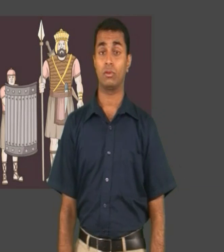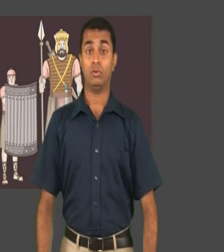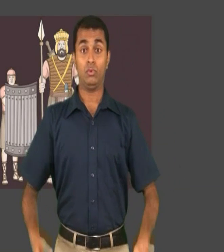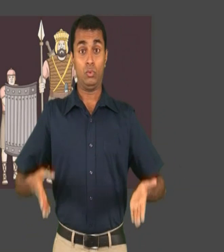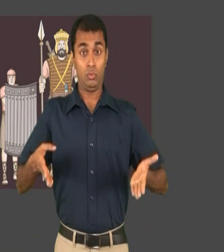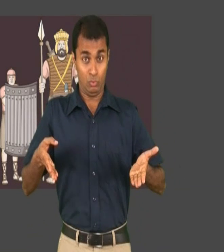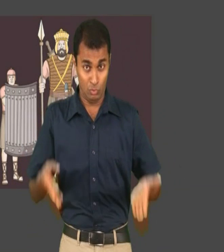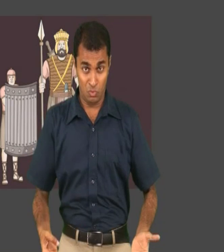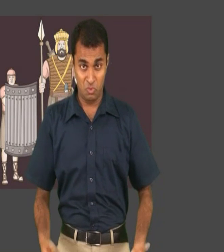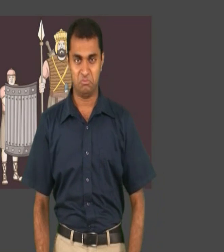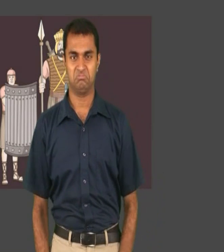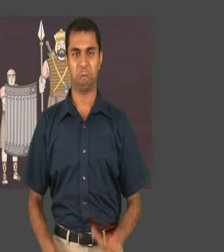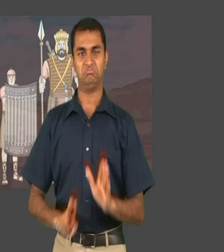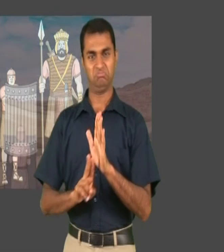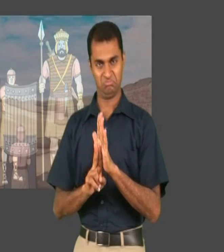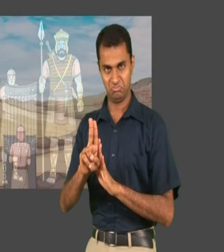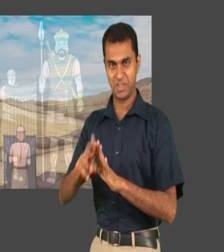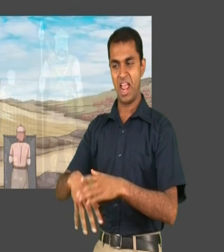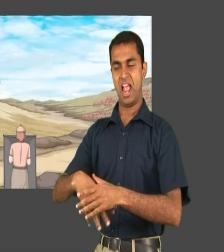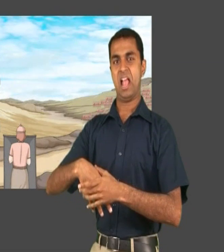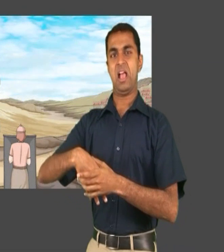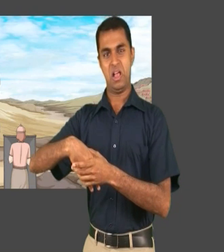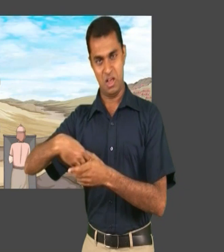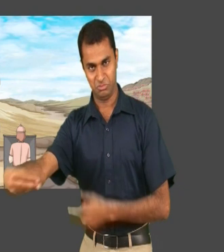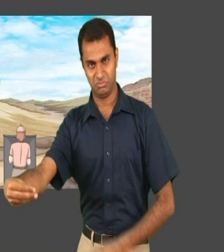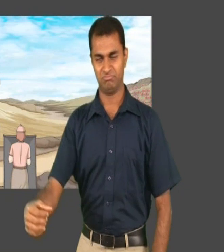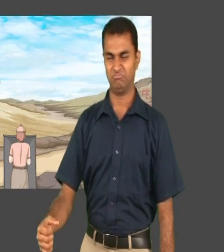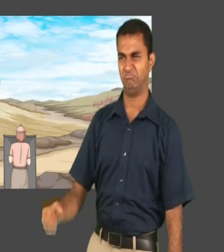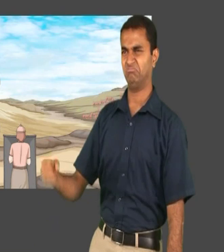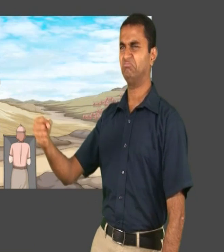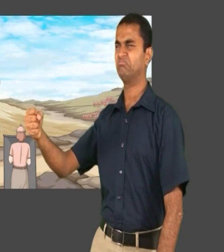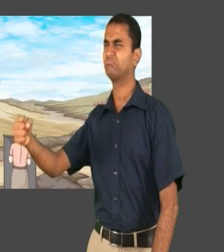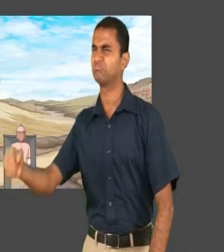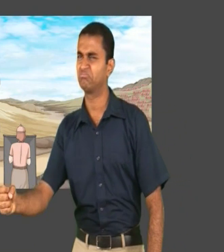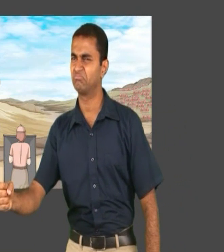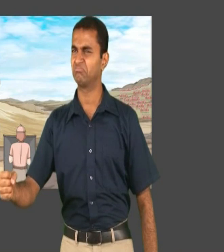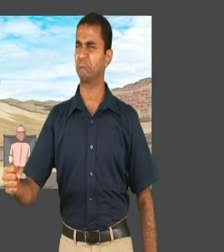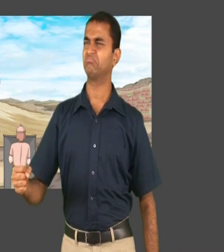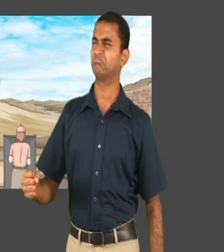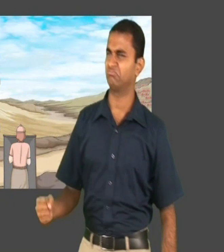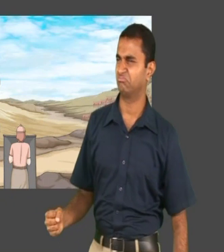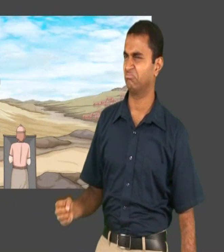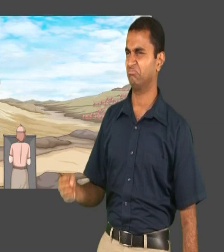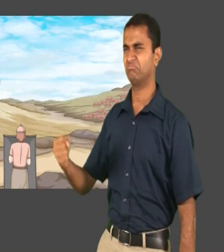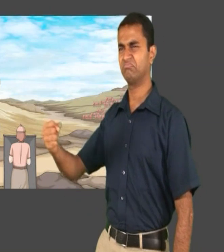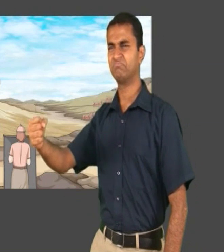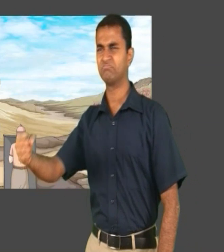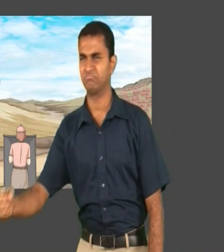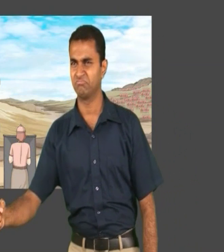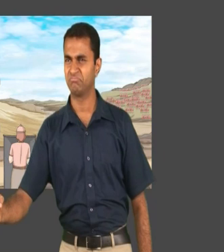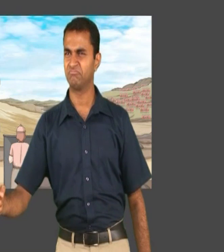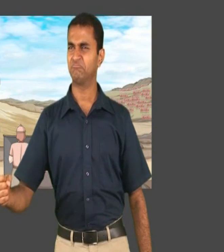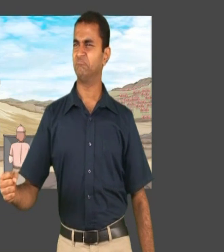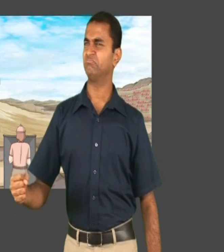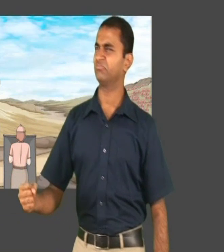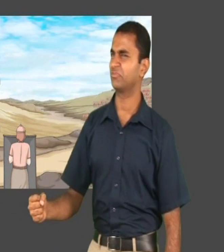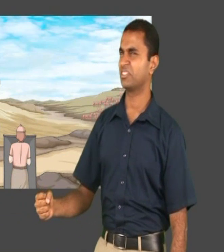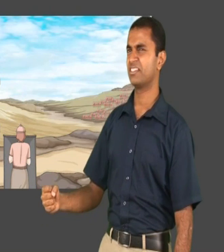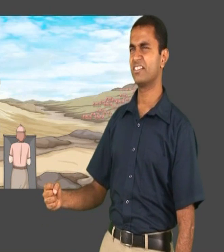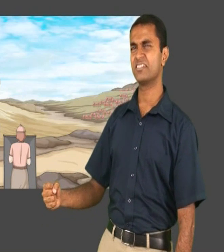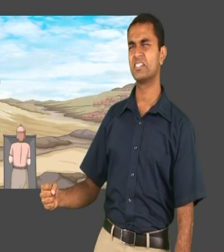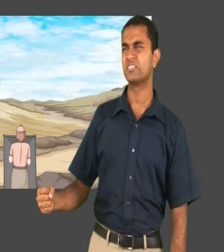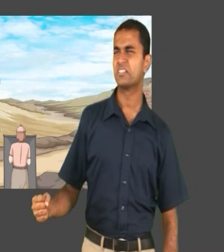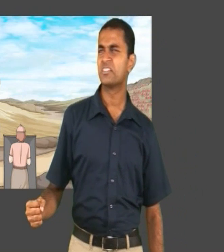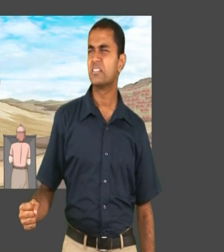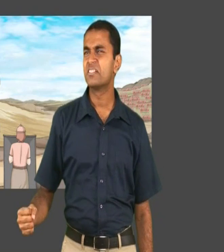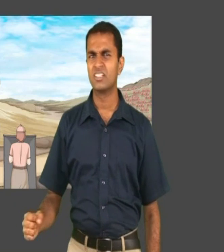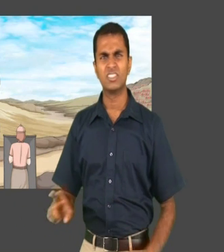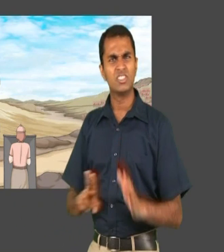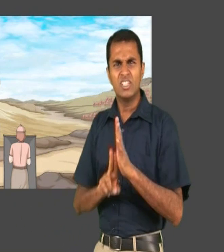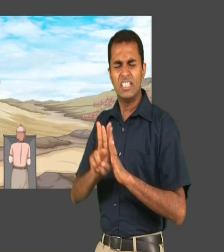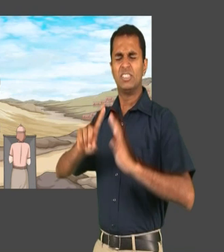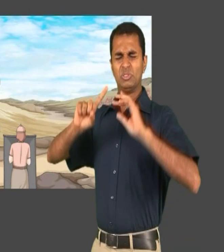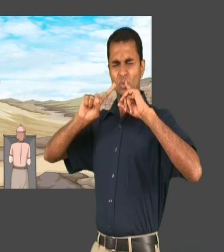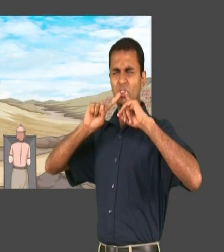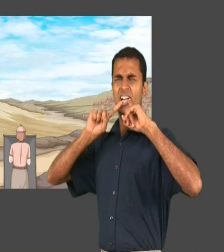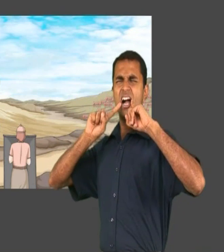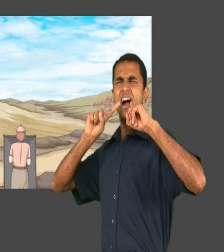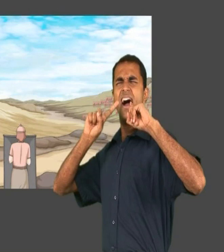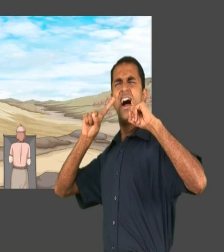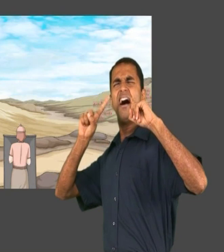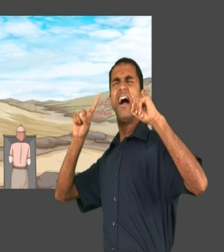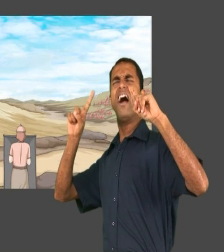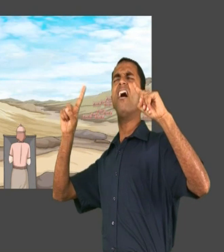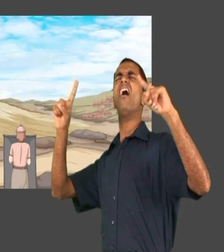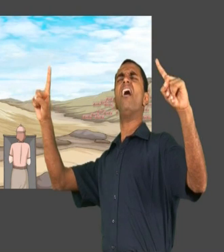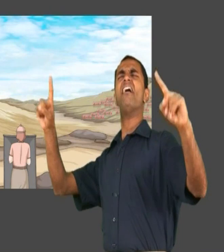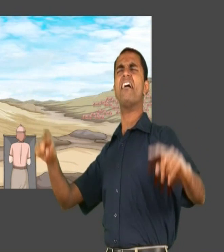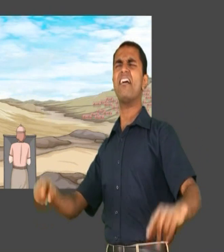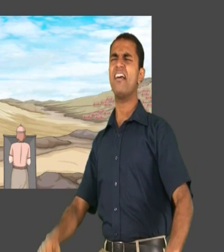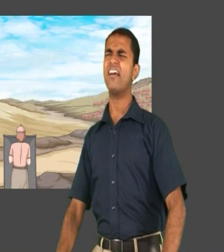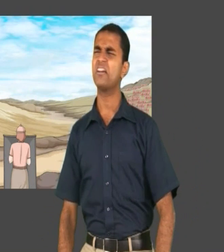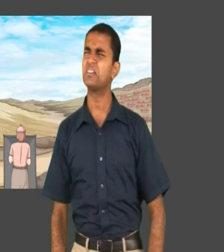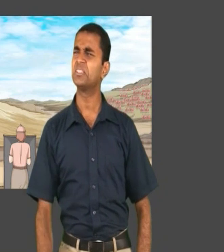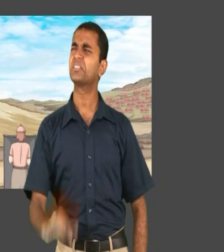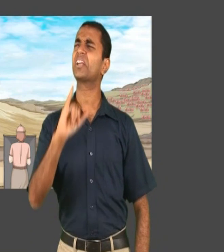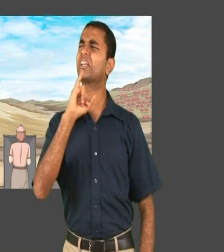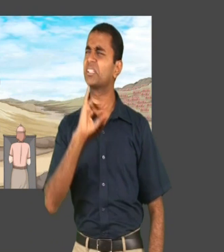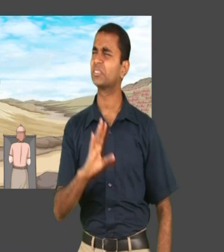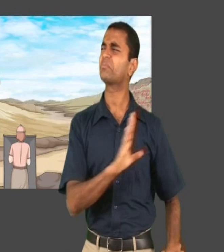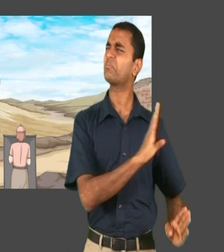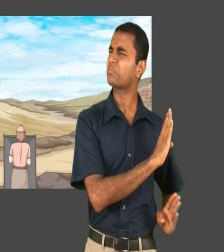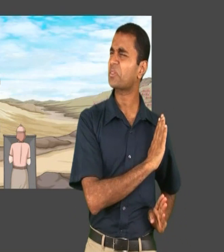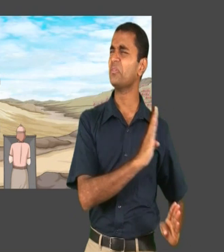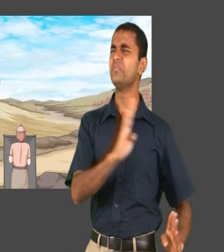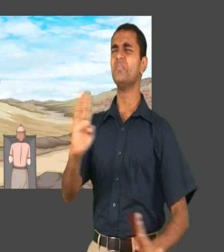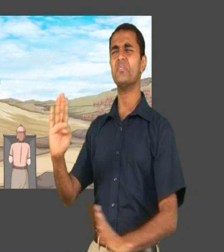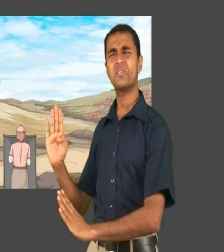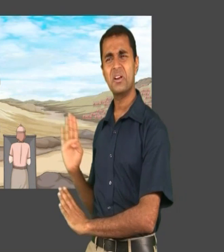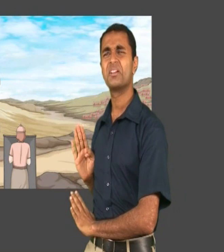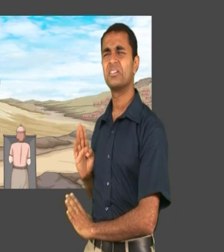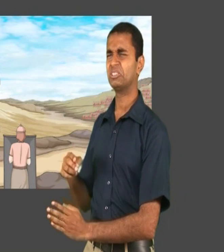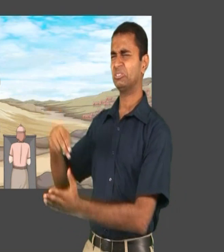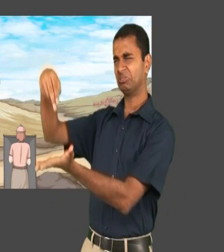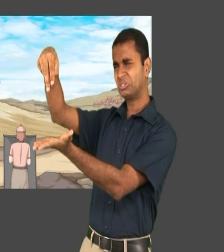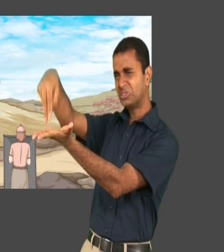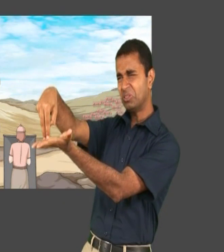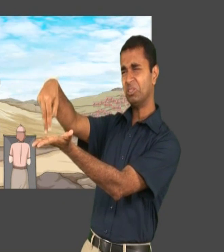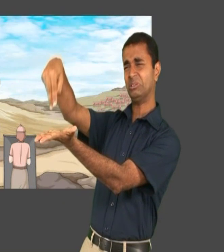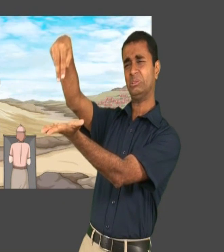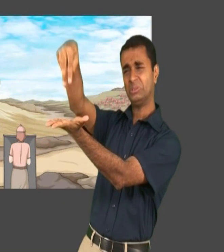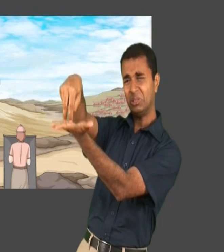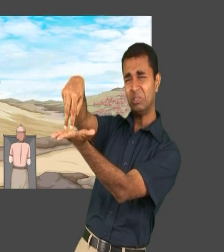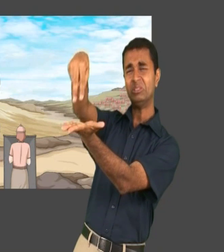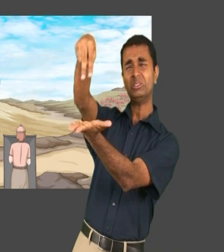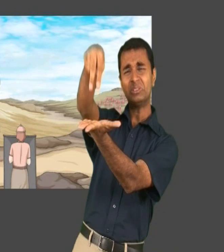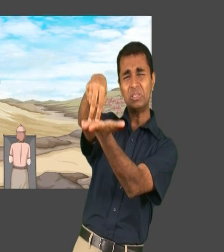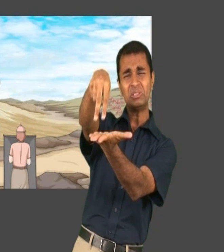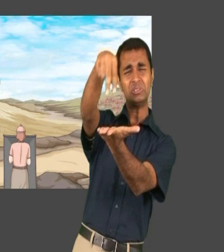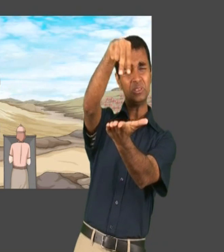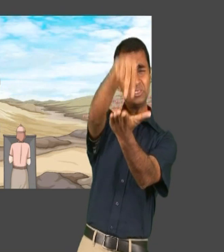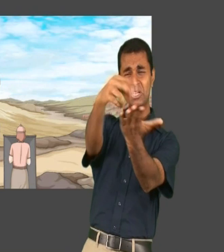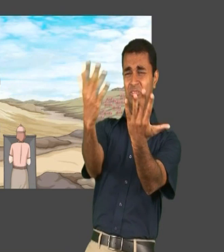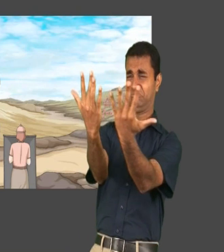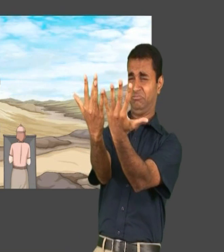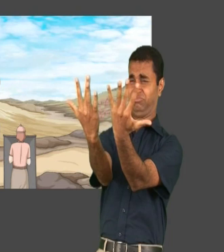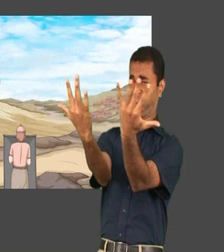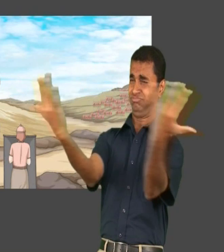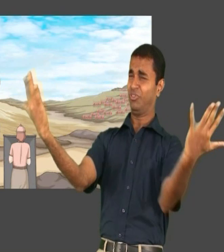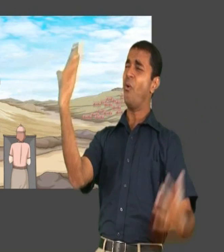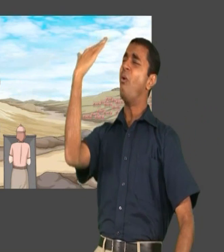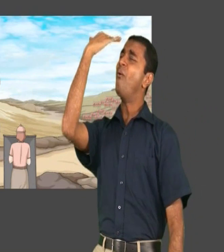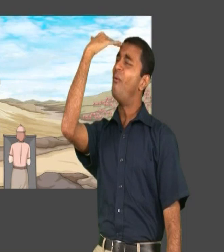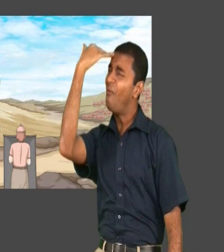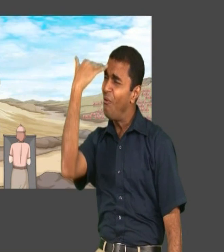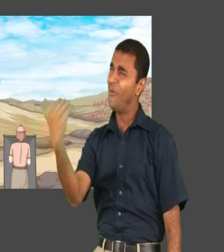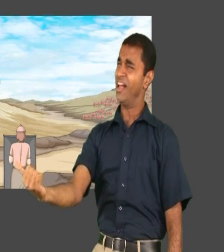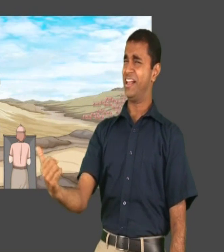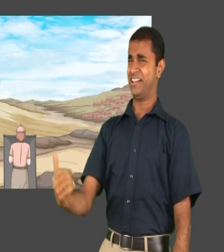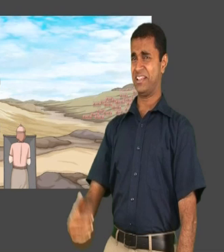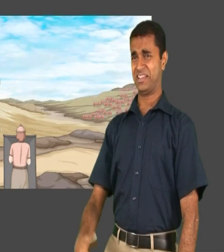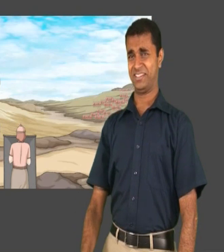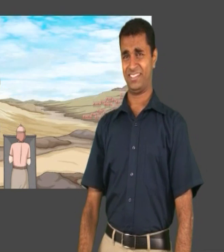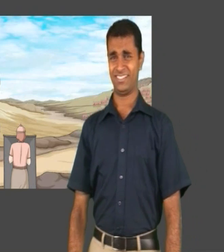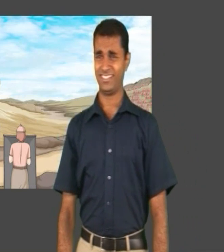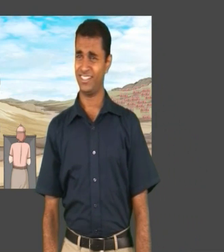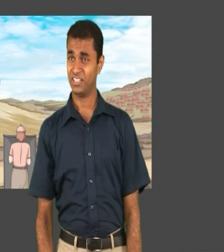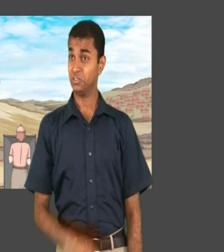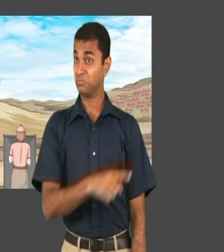And Goliath stood and shouted to the ranks of Israel, “Why do you come out and array yourselves for battle?